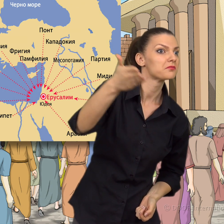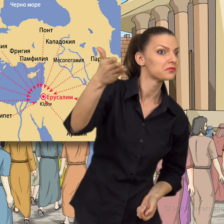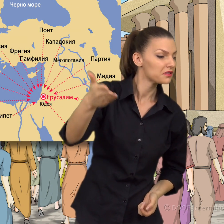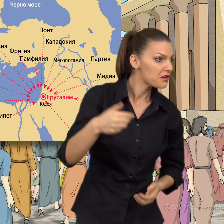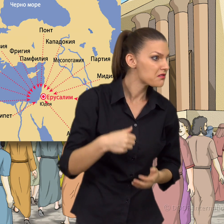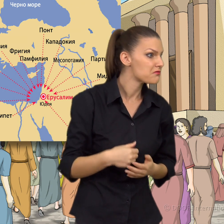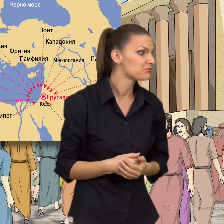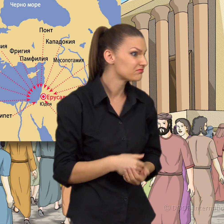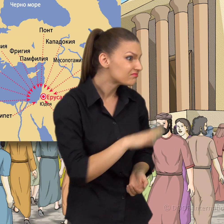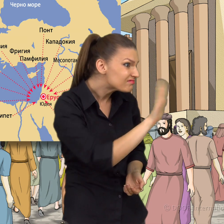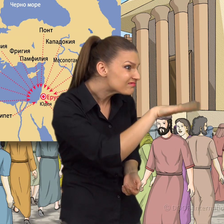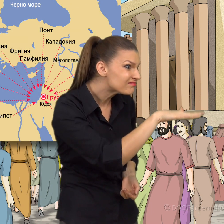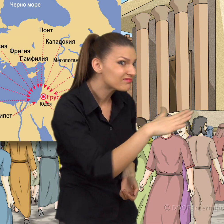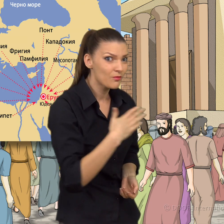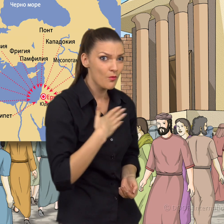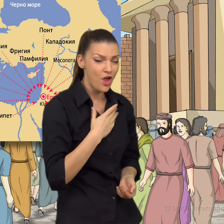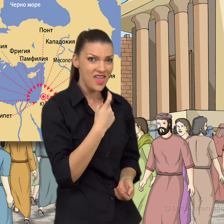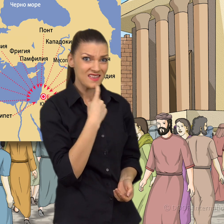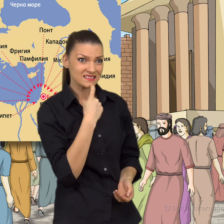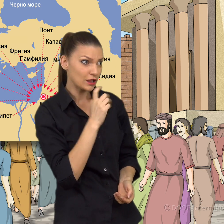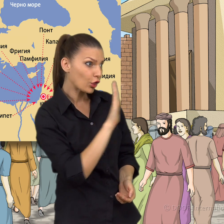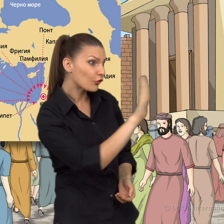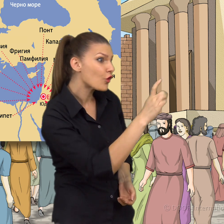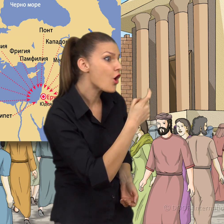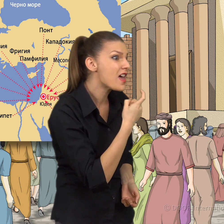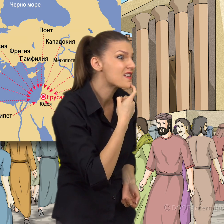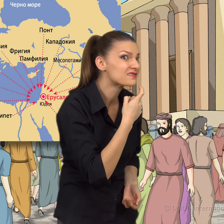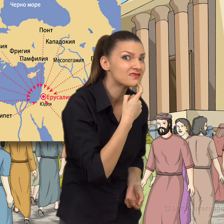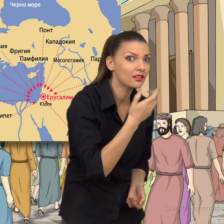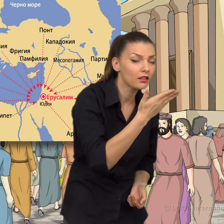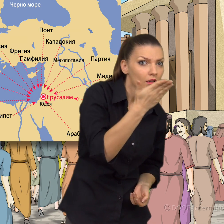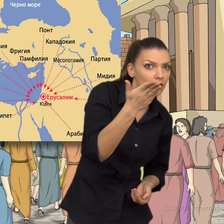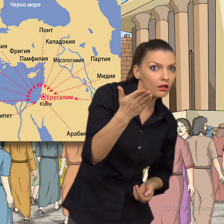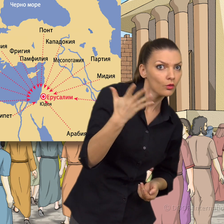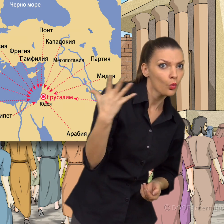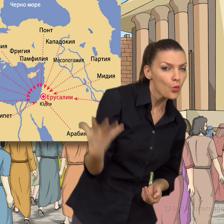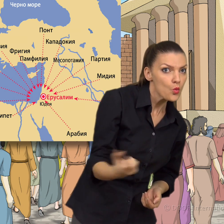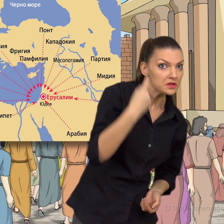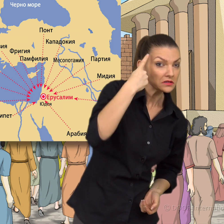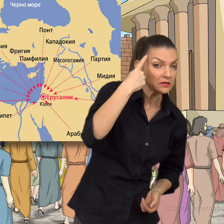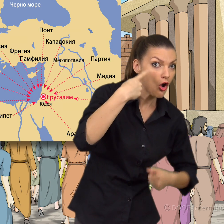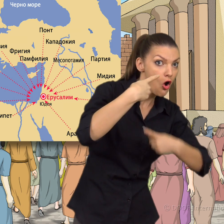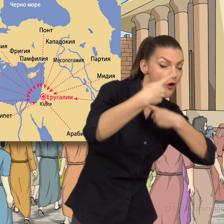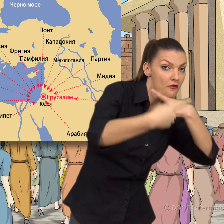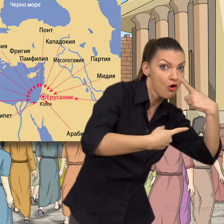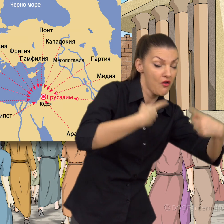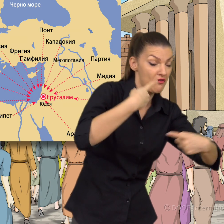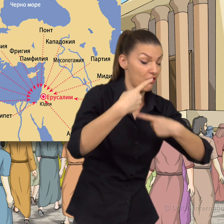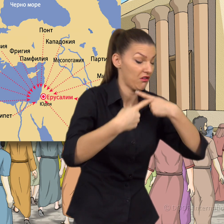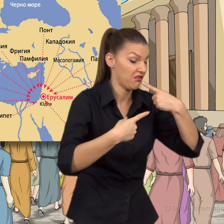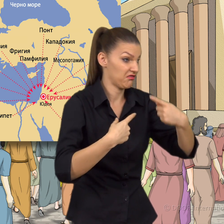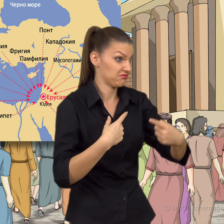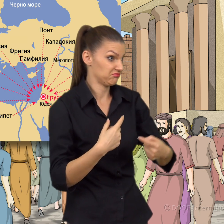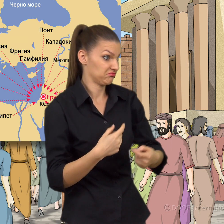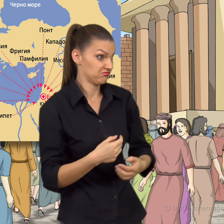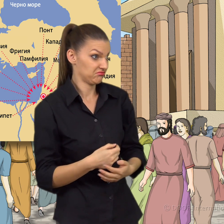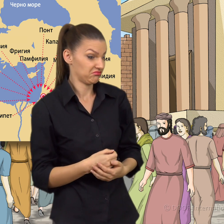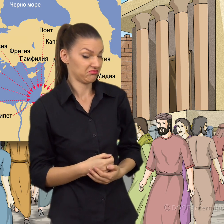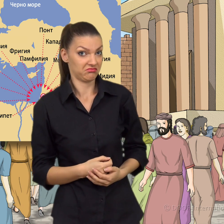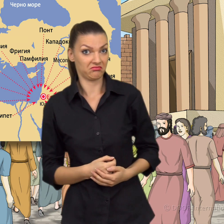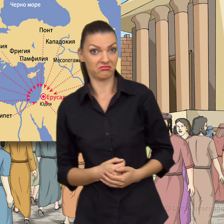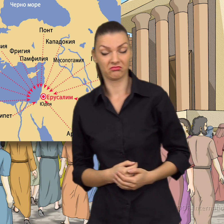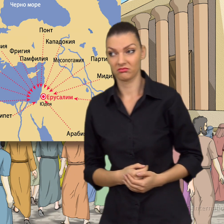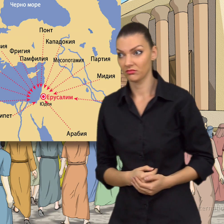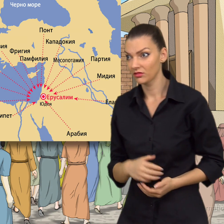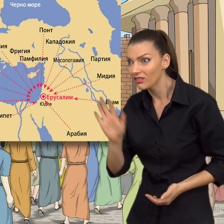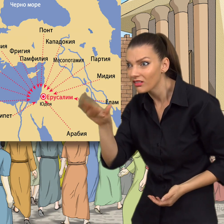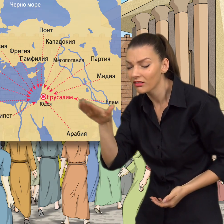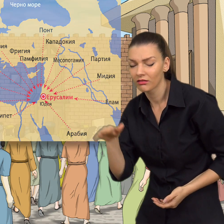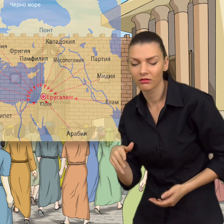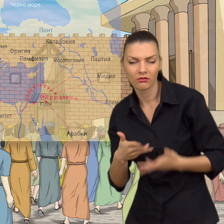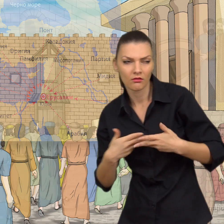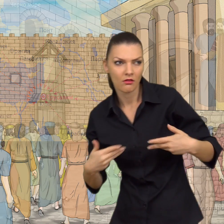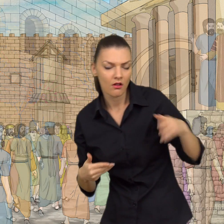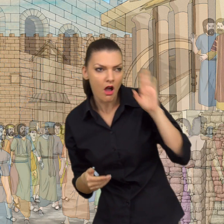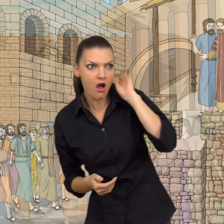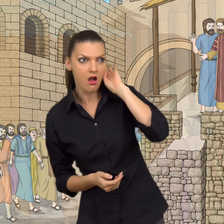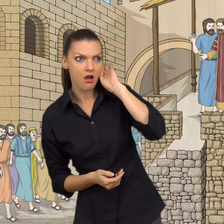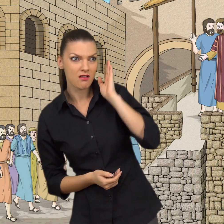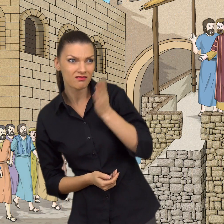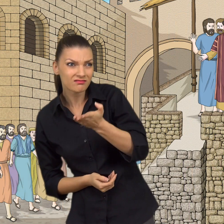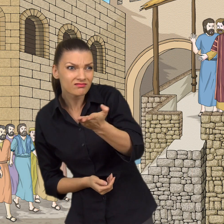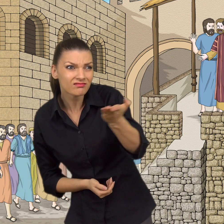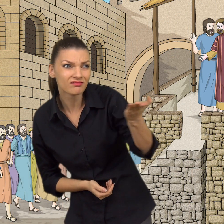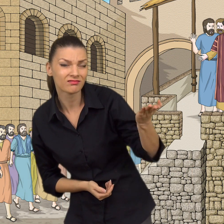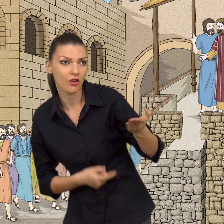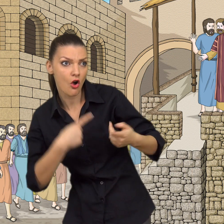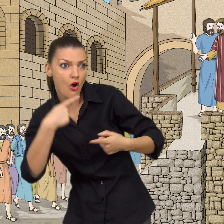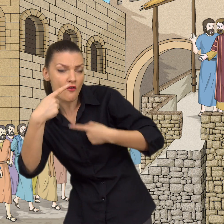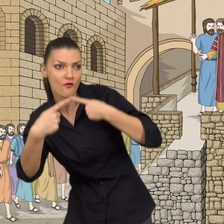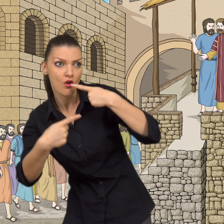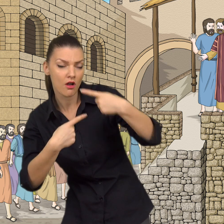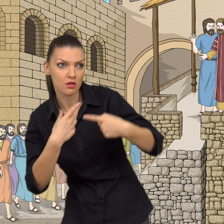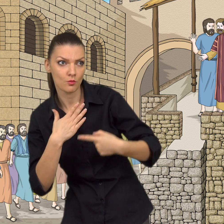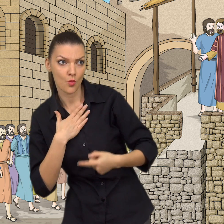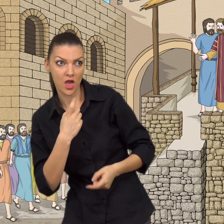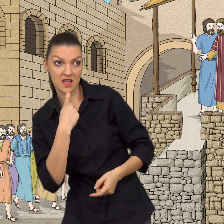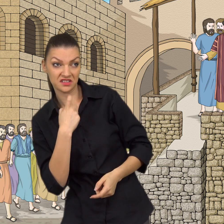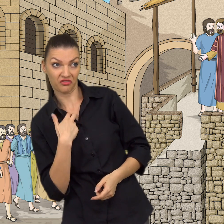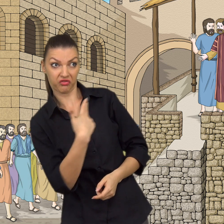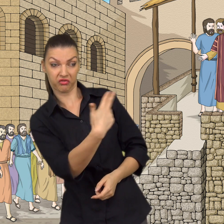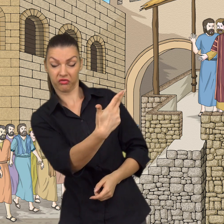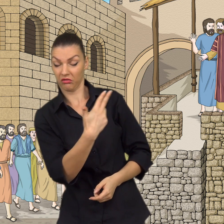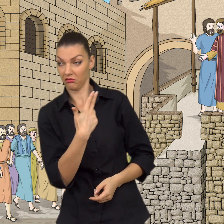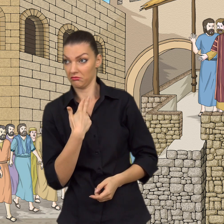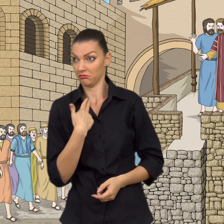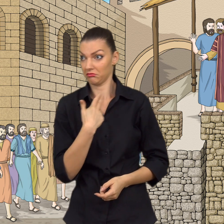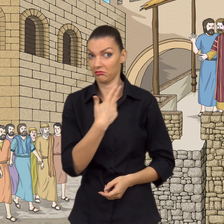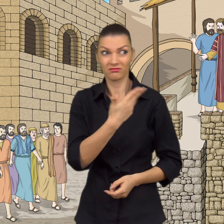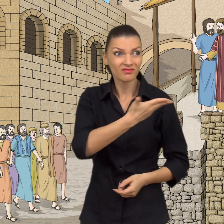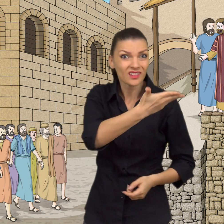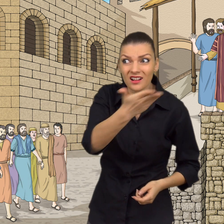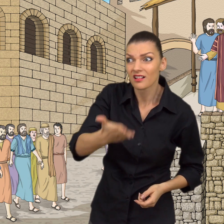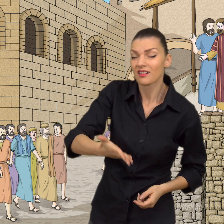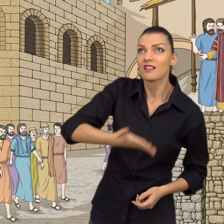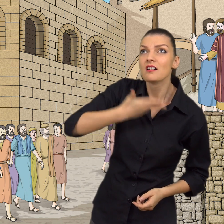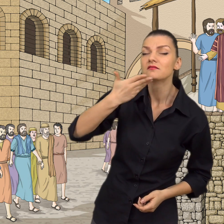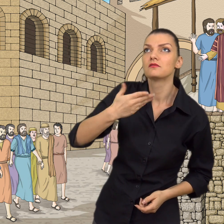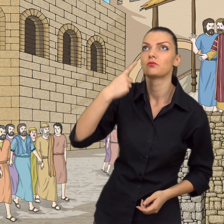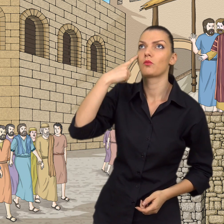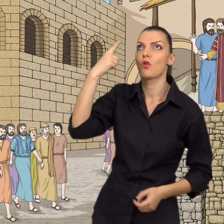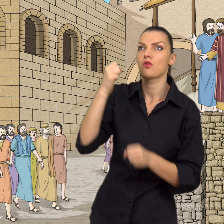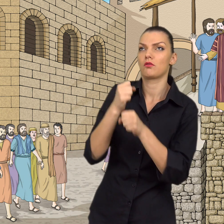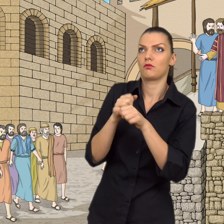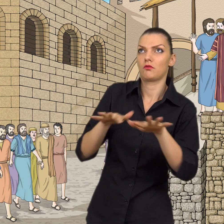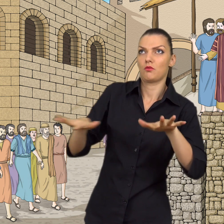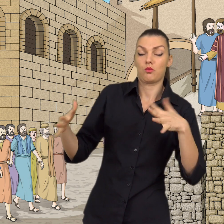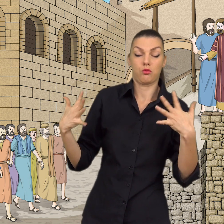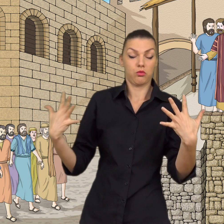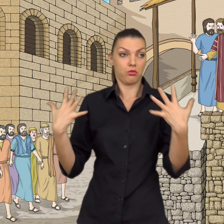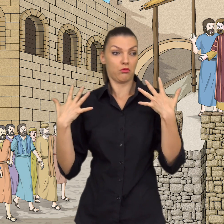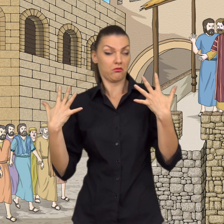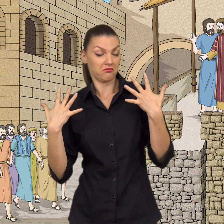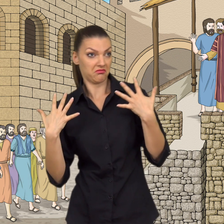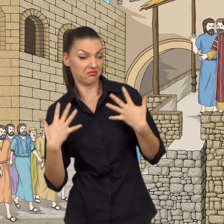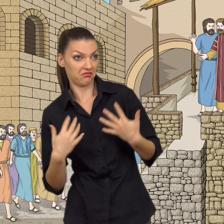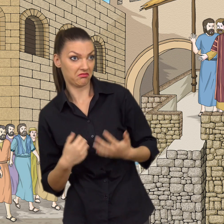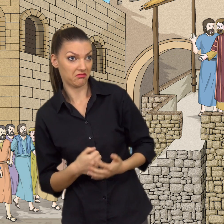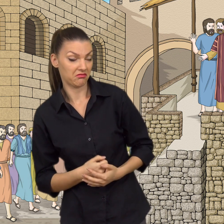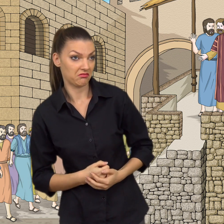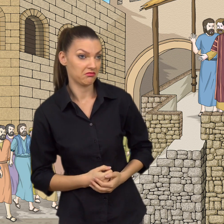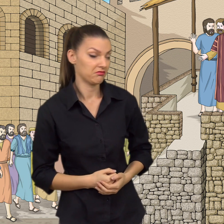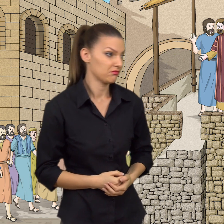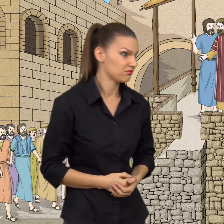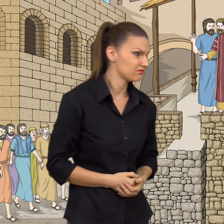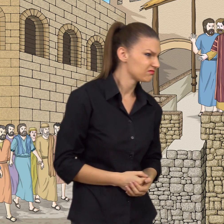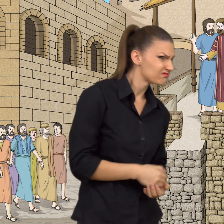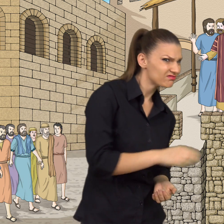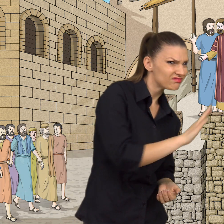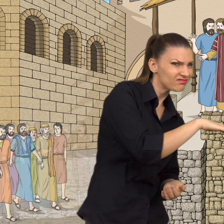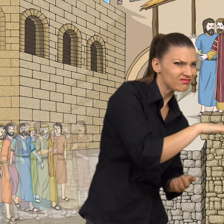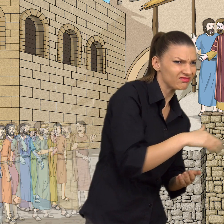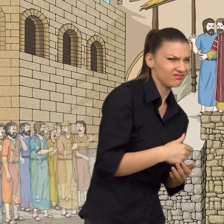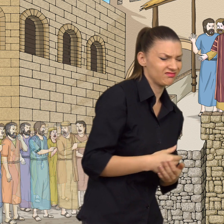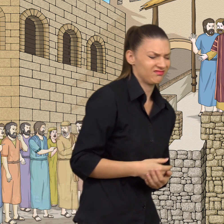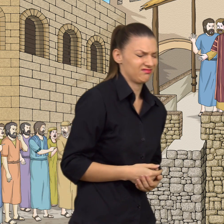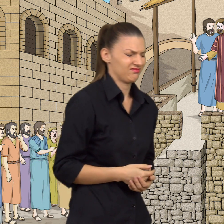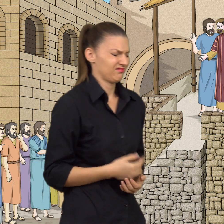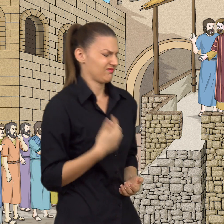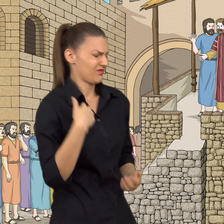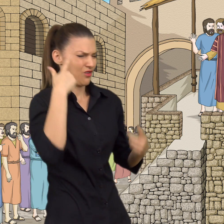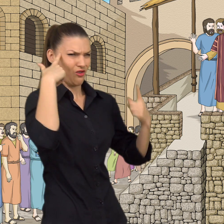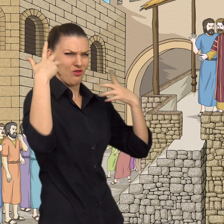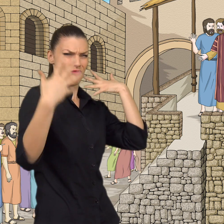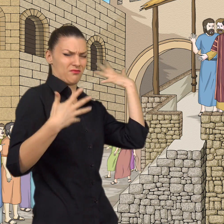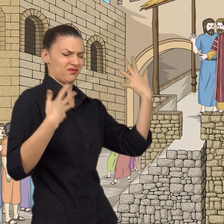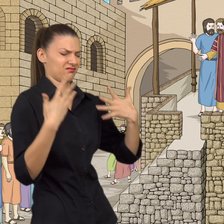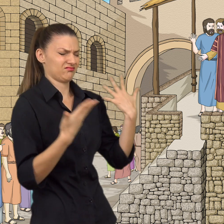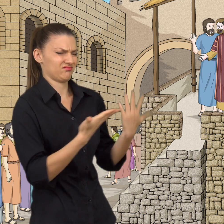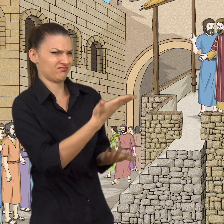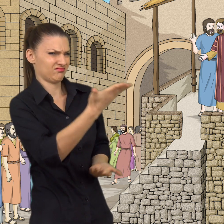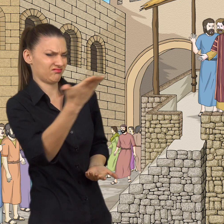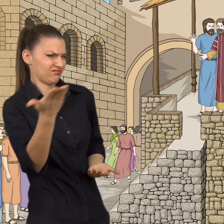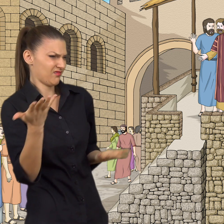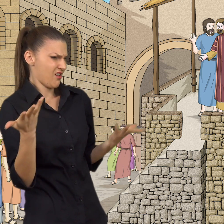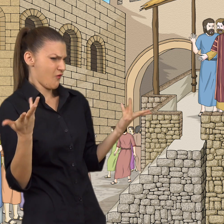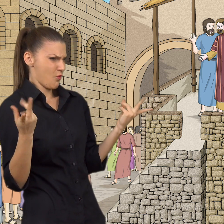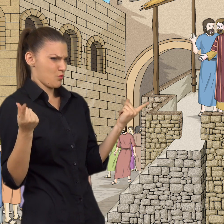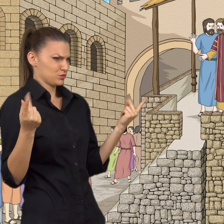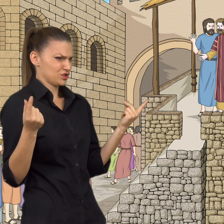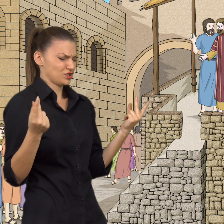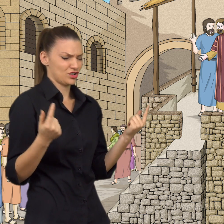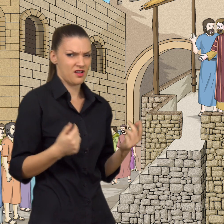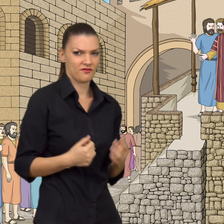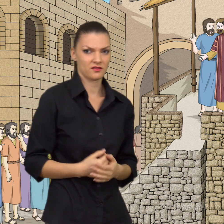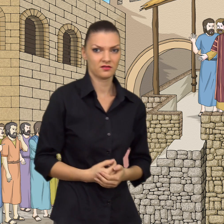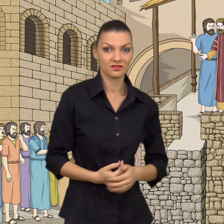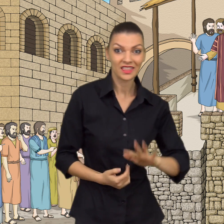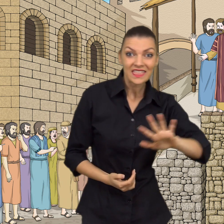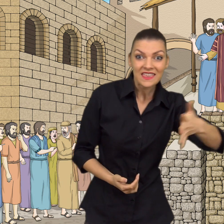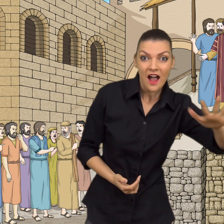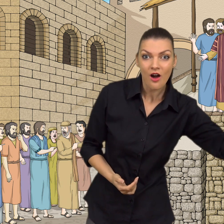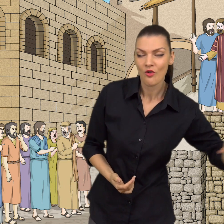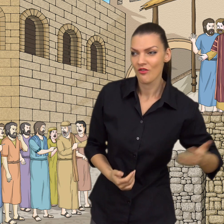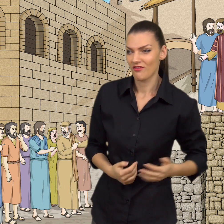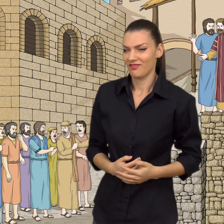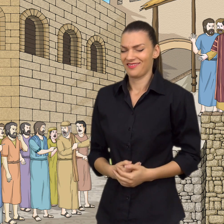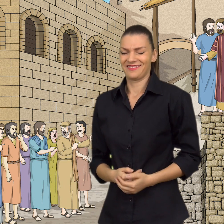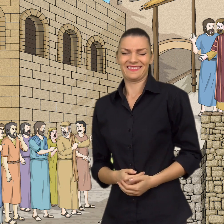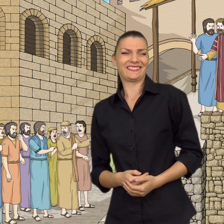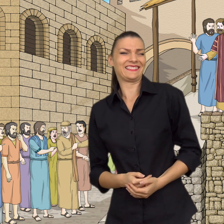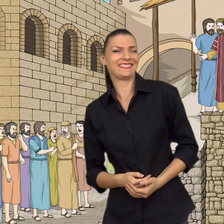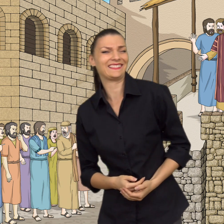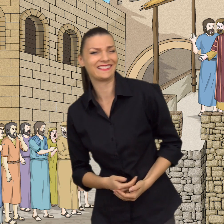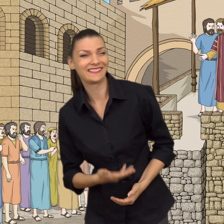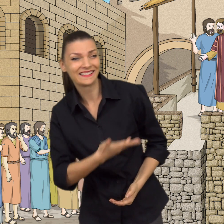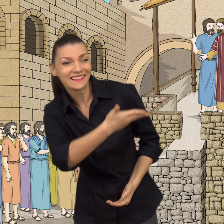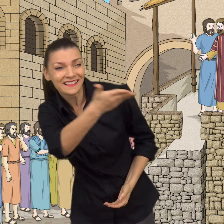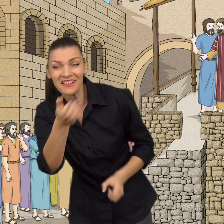How is it then that each of us hears them in his own native language? Parthians, Medes, and Elamites; residents of Mesopotamia, Judea and Cappadocia, Pontus and Asia, Phrygia and Pamphylia, Egypt and the parts of Libya near Cyrene; visitors from Rome, both Jews and converts to Judaism;